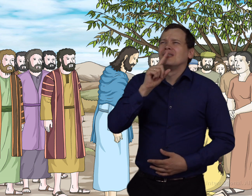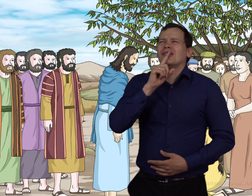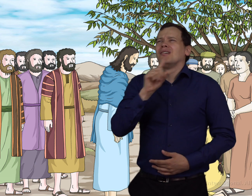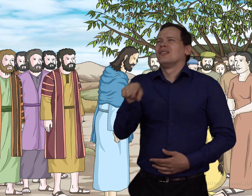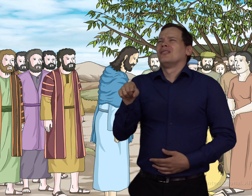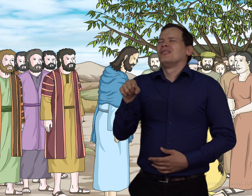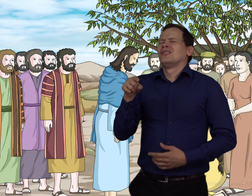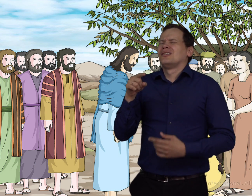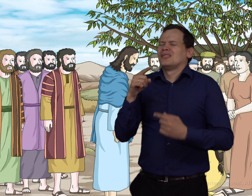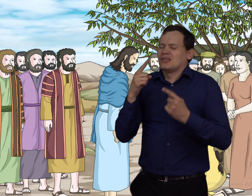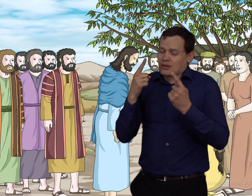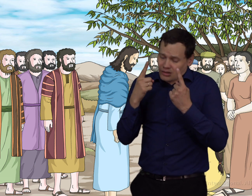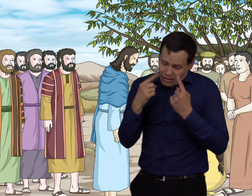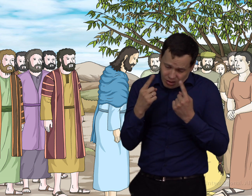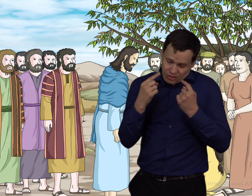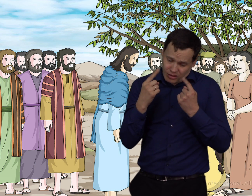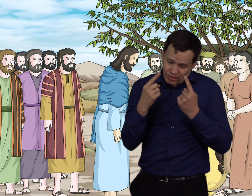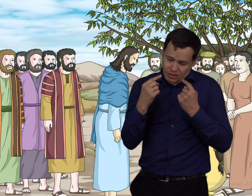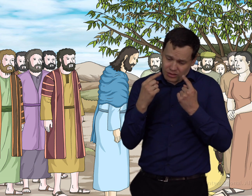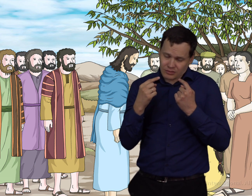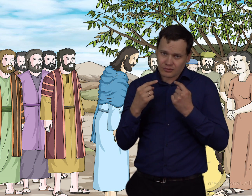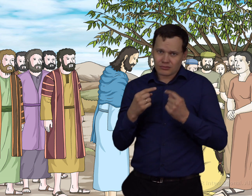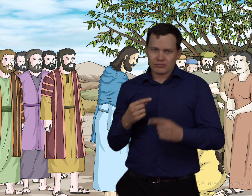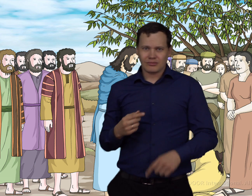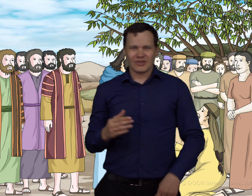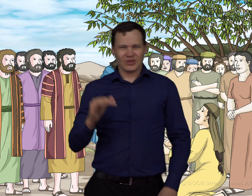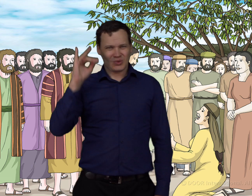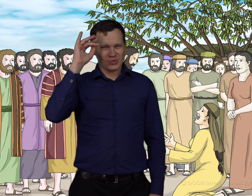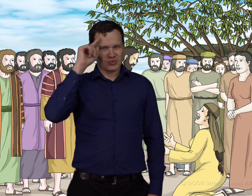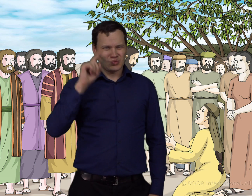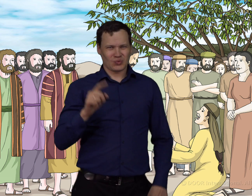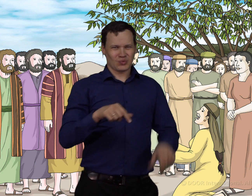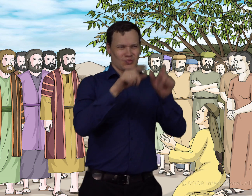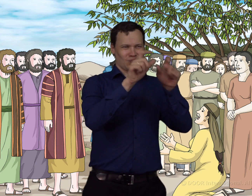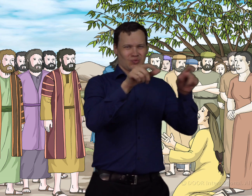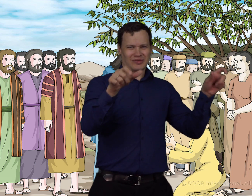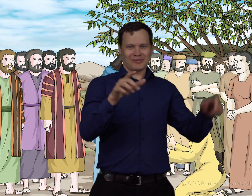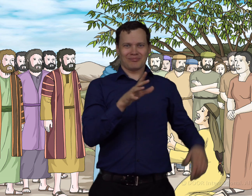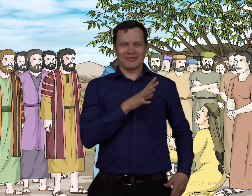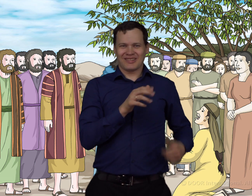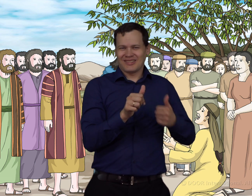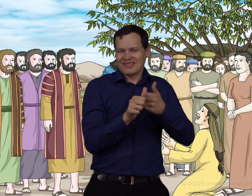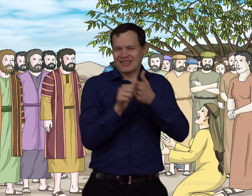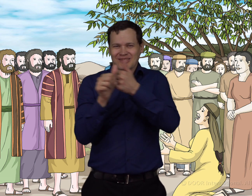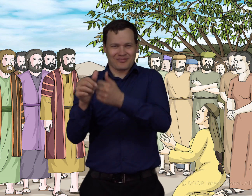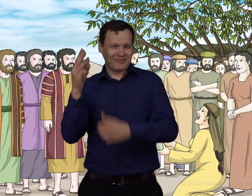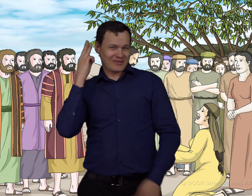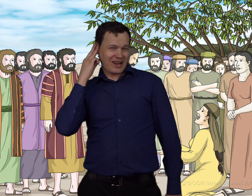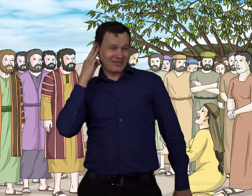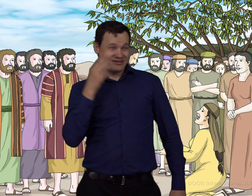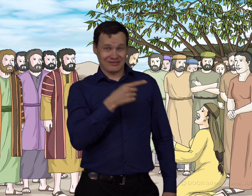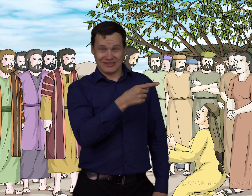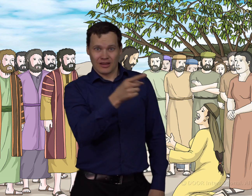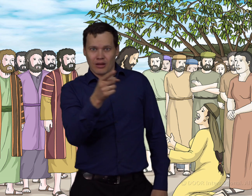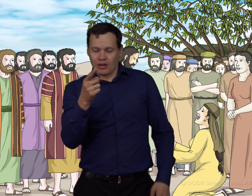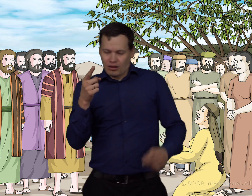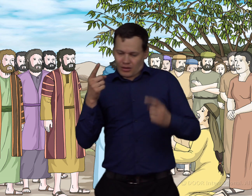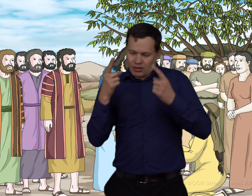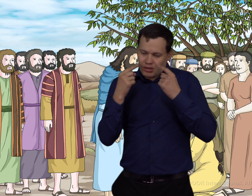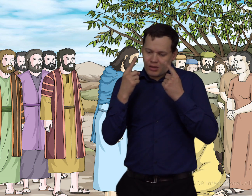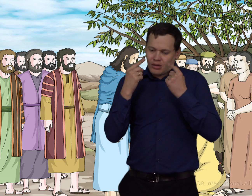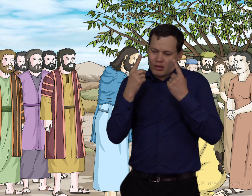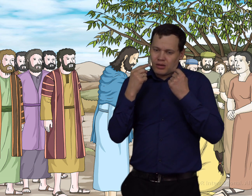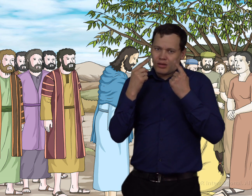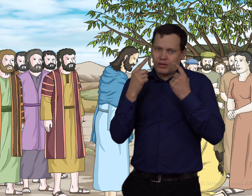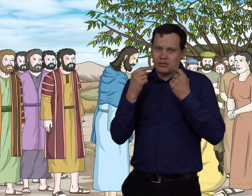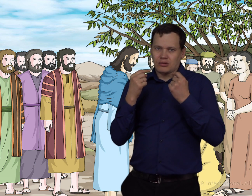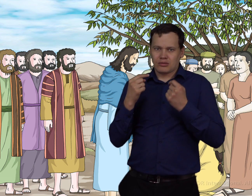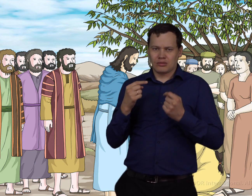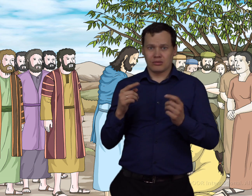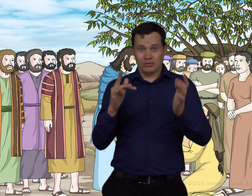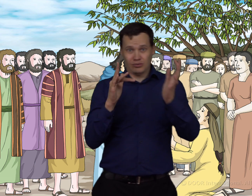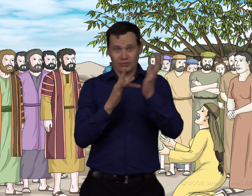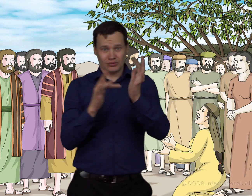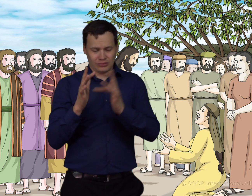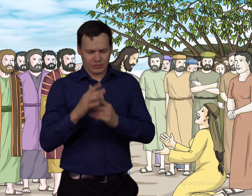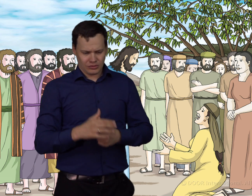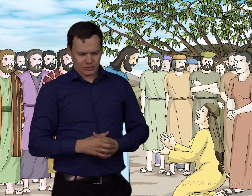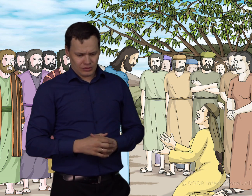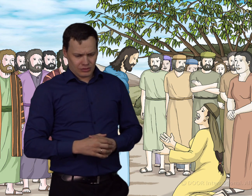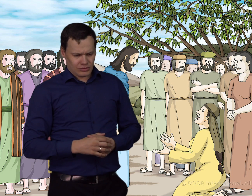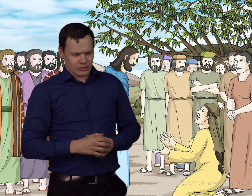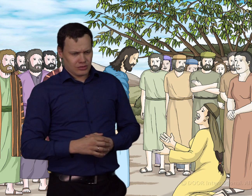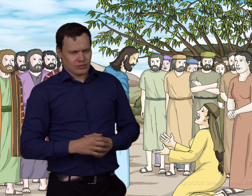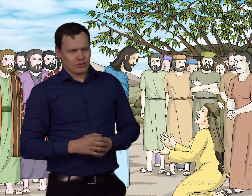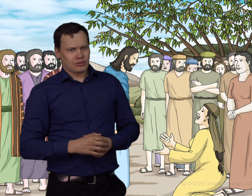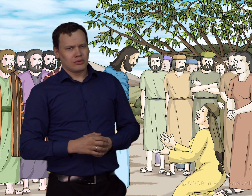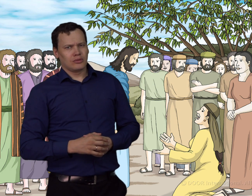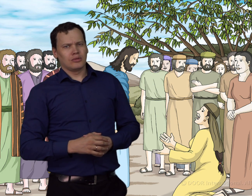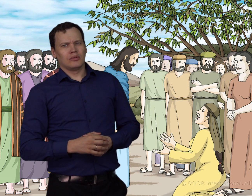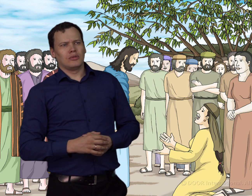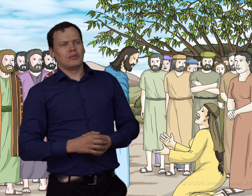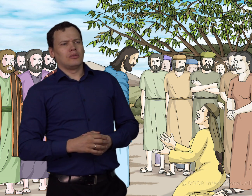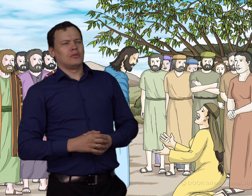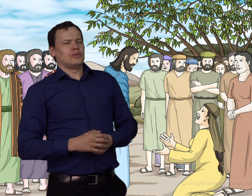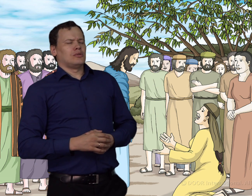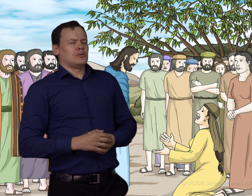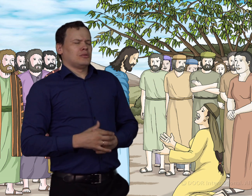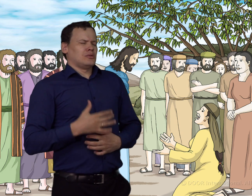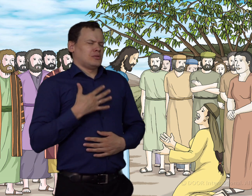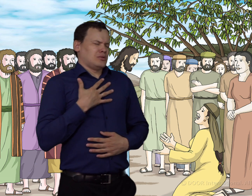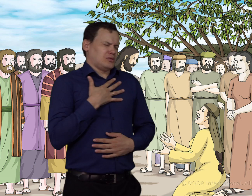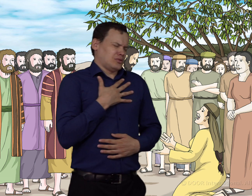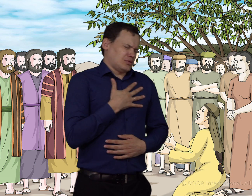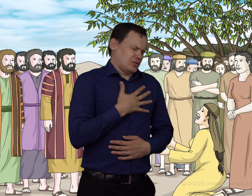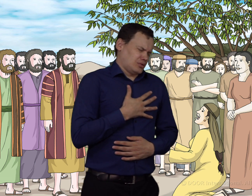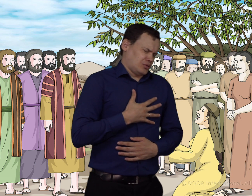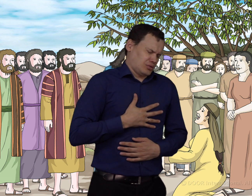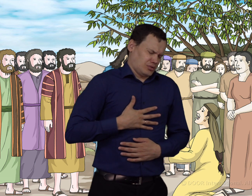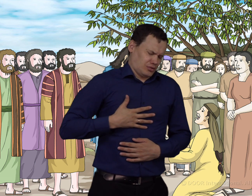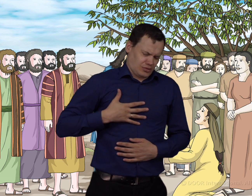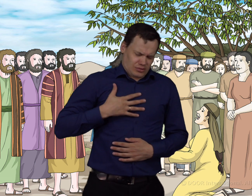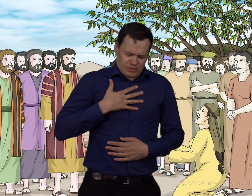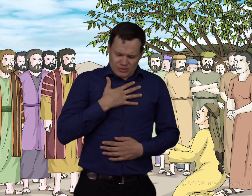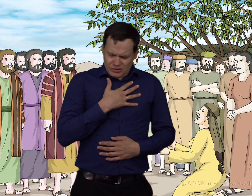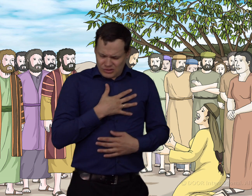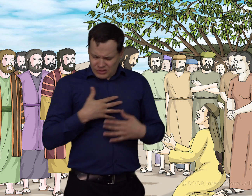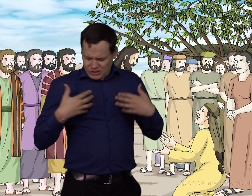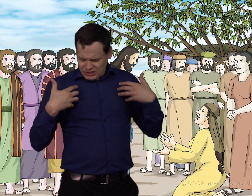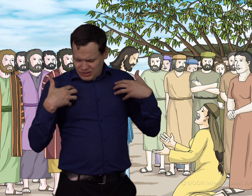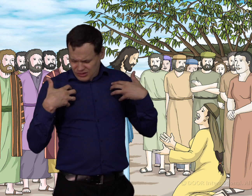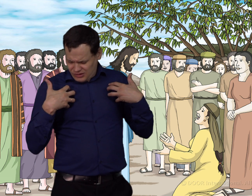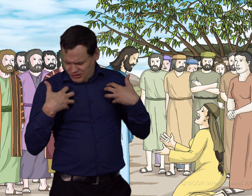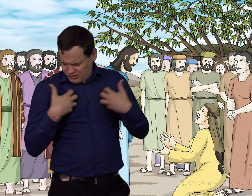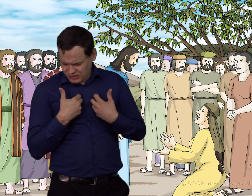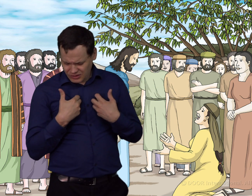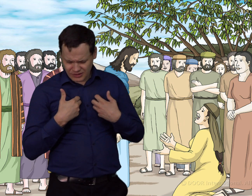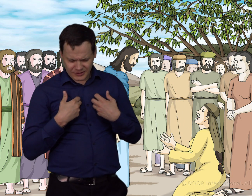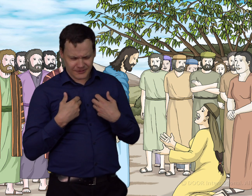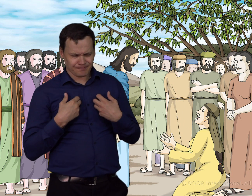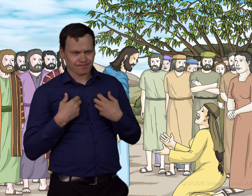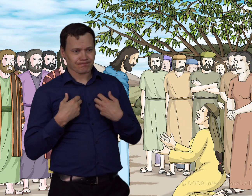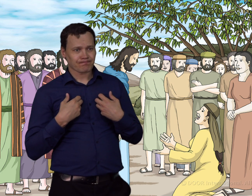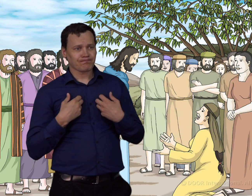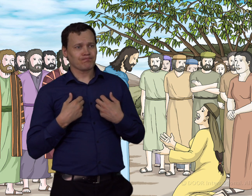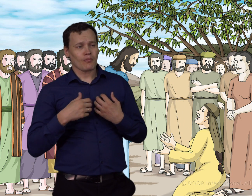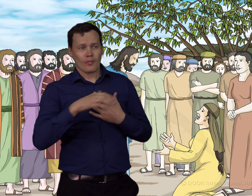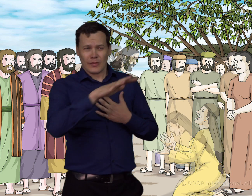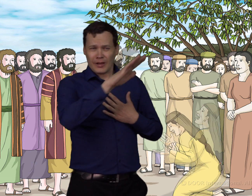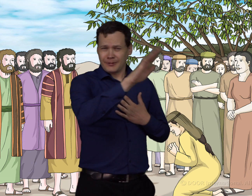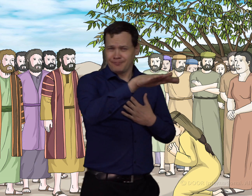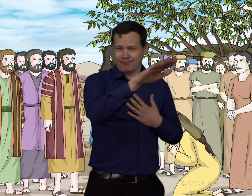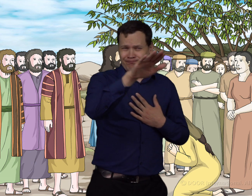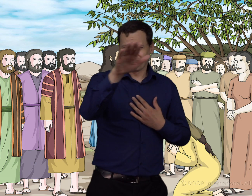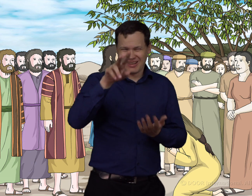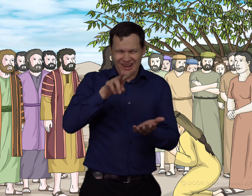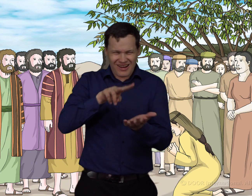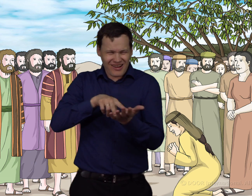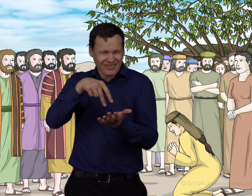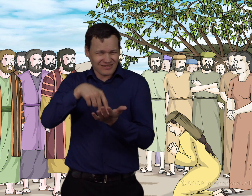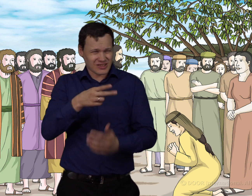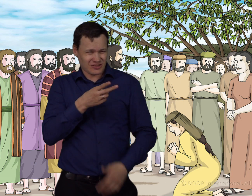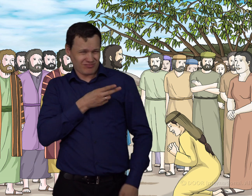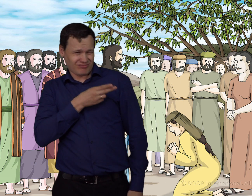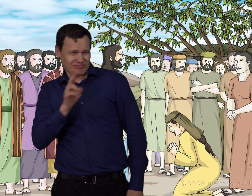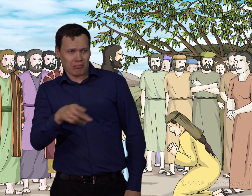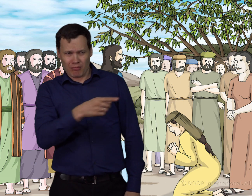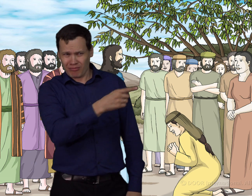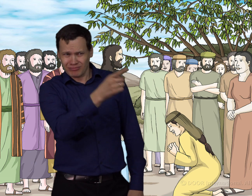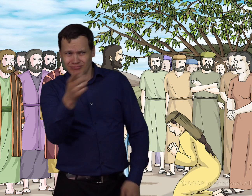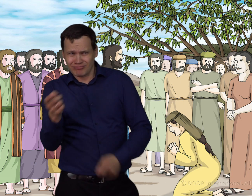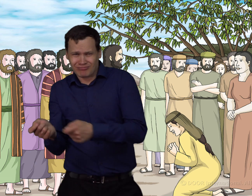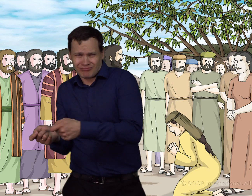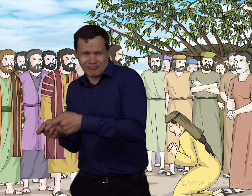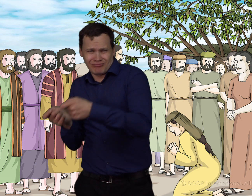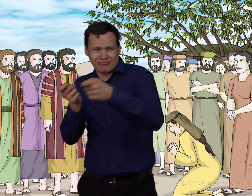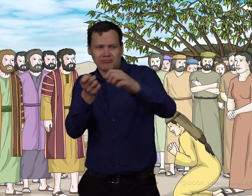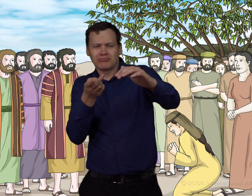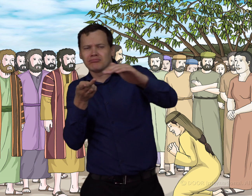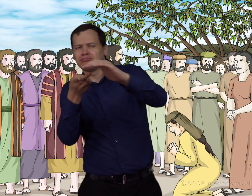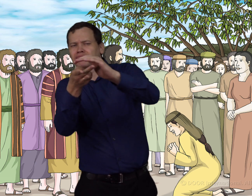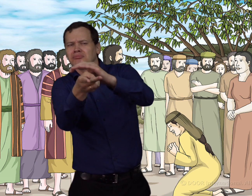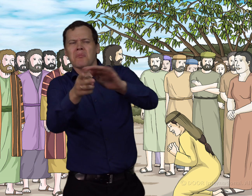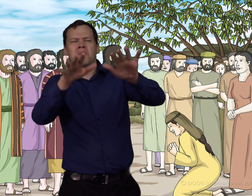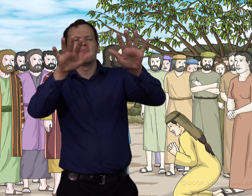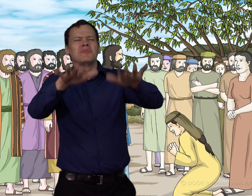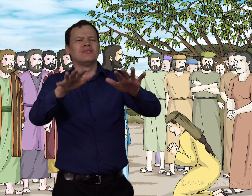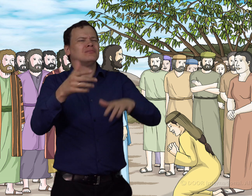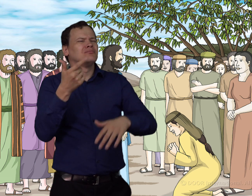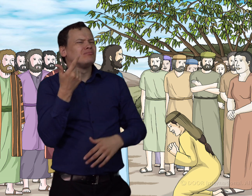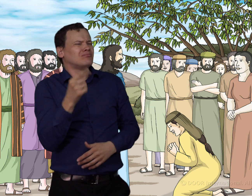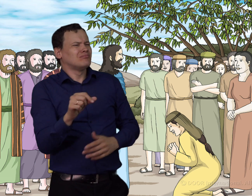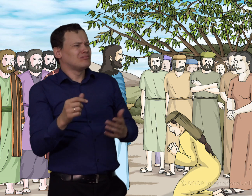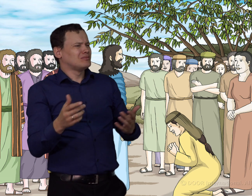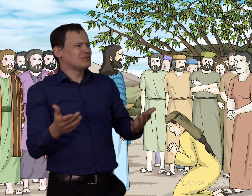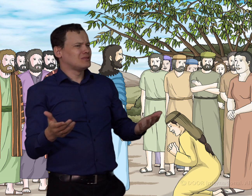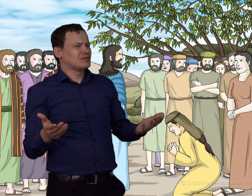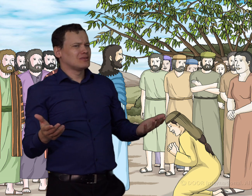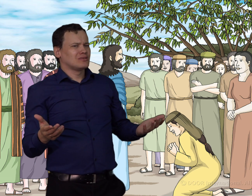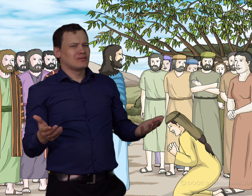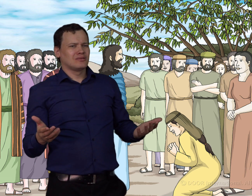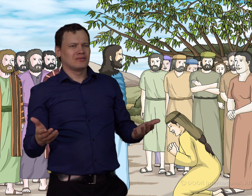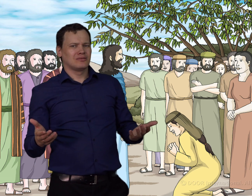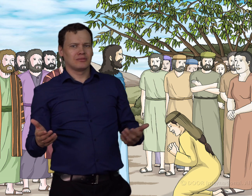When Jesus saw her weeping, and the Jews who had come with her also weeping, He was deeply moved in spirit and troubled.